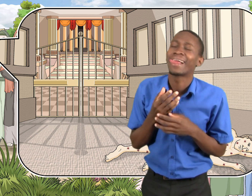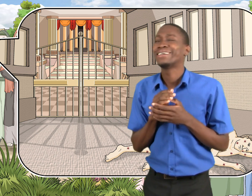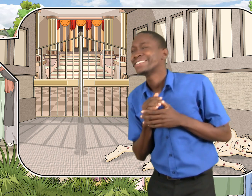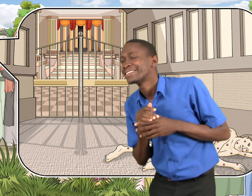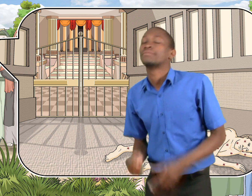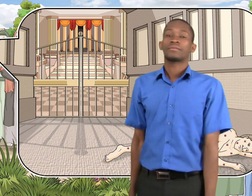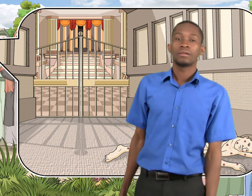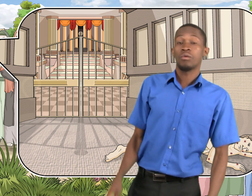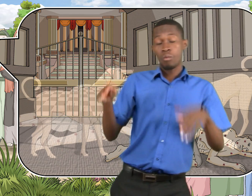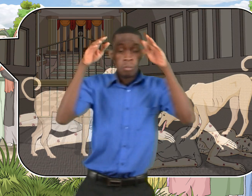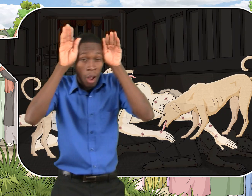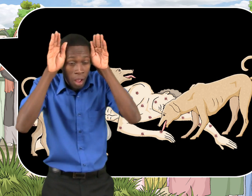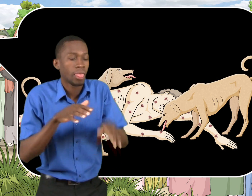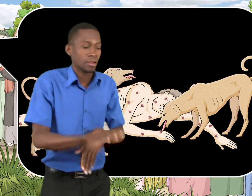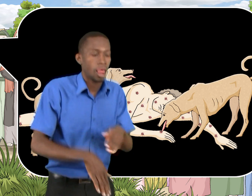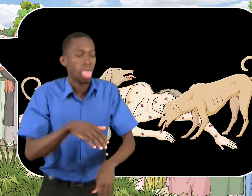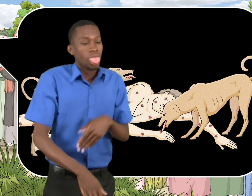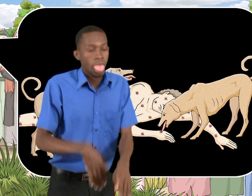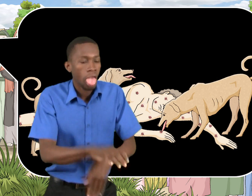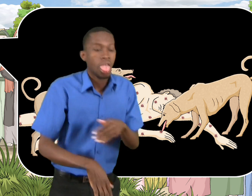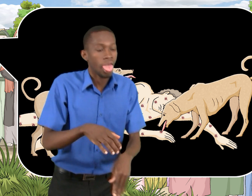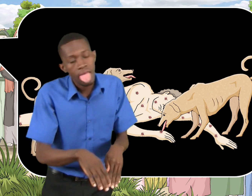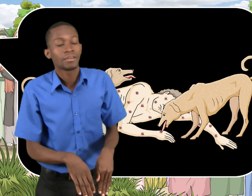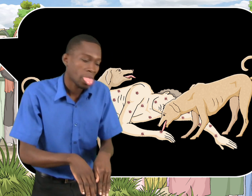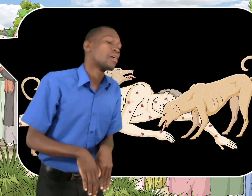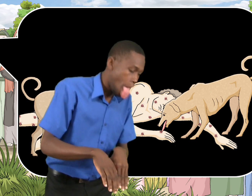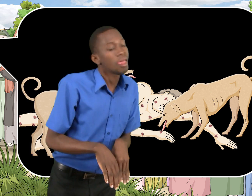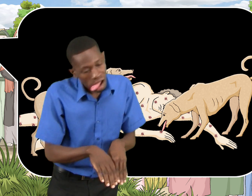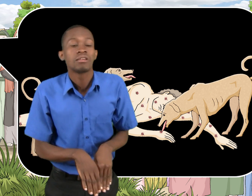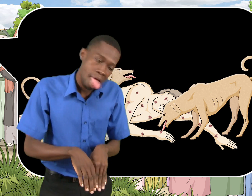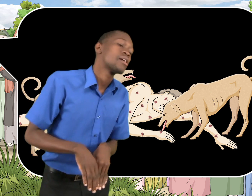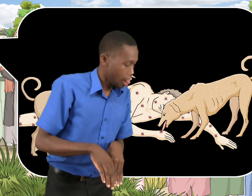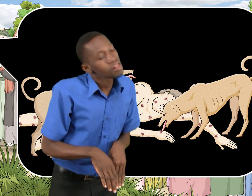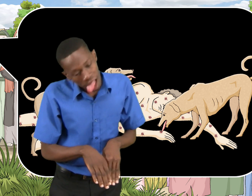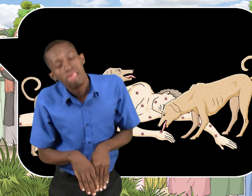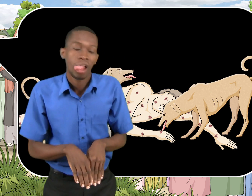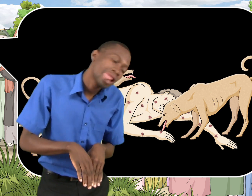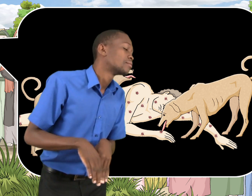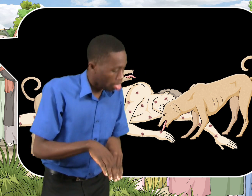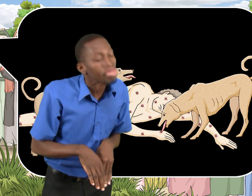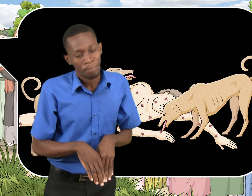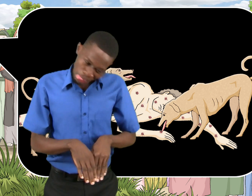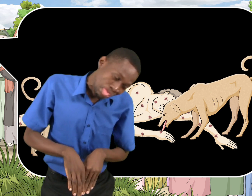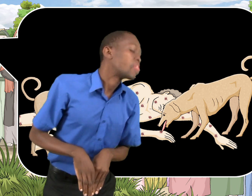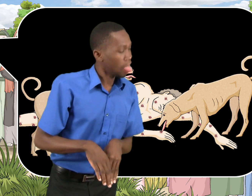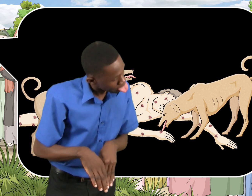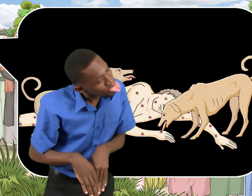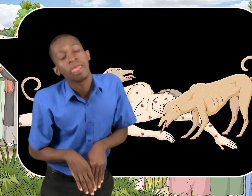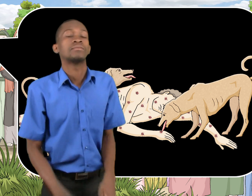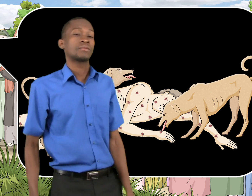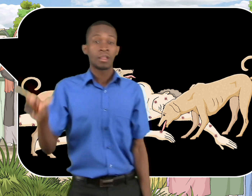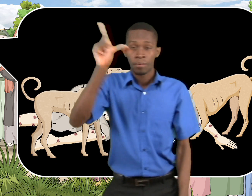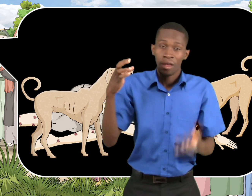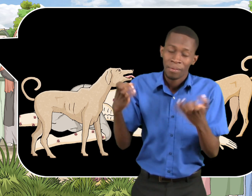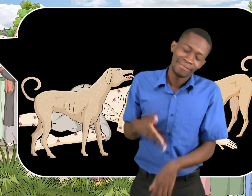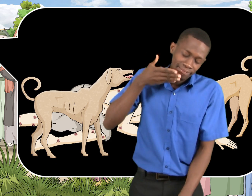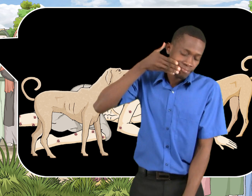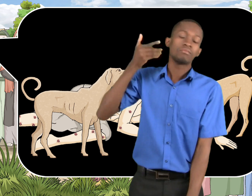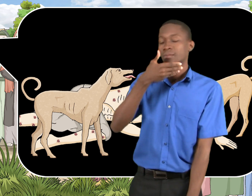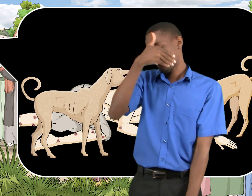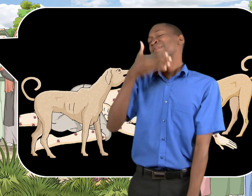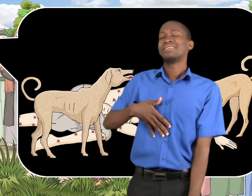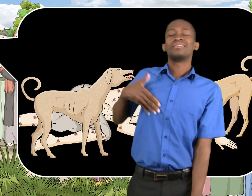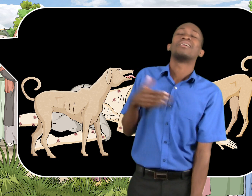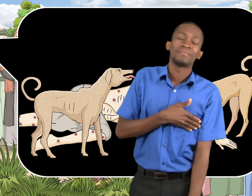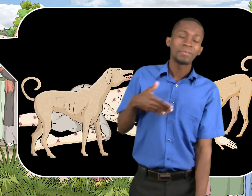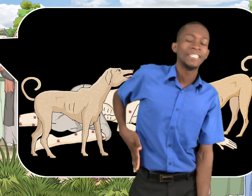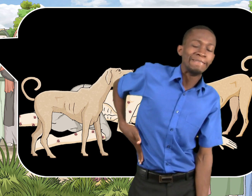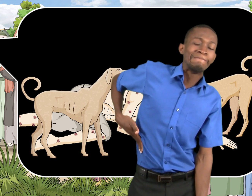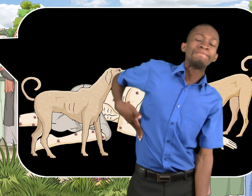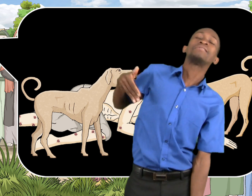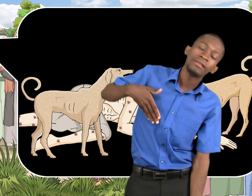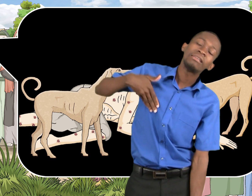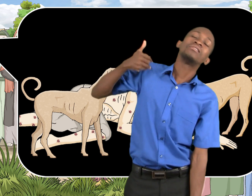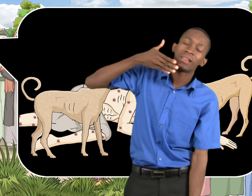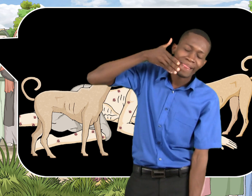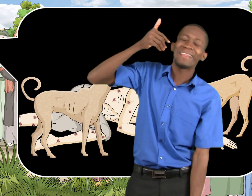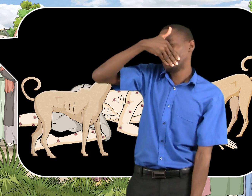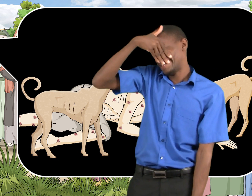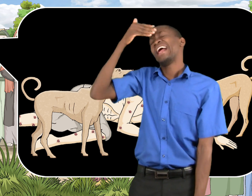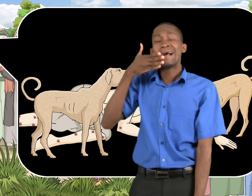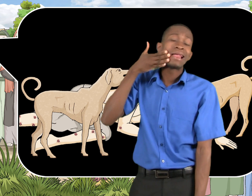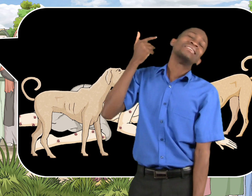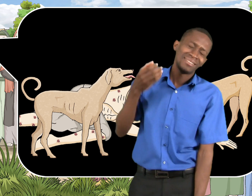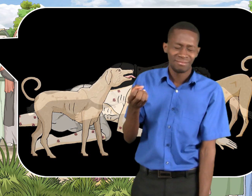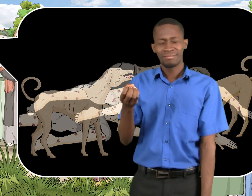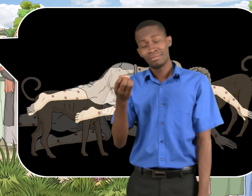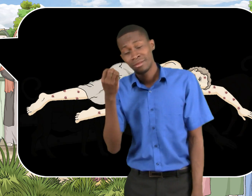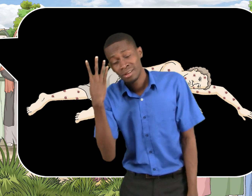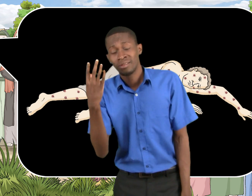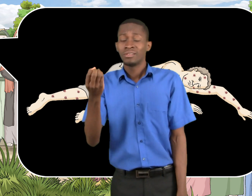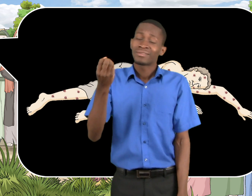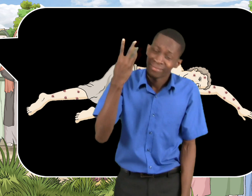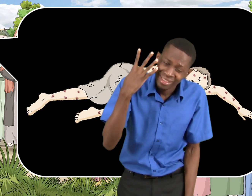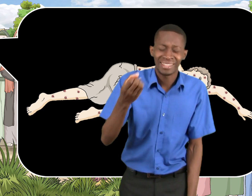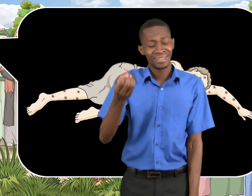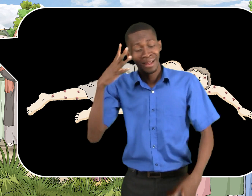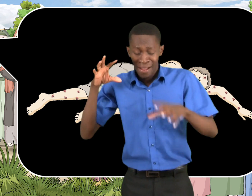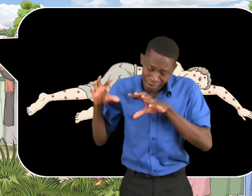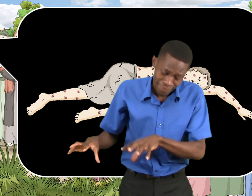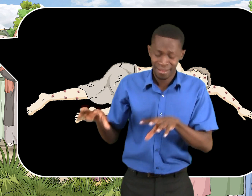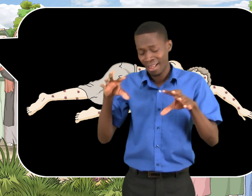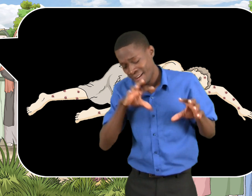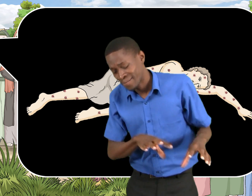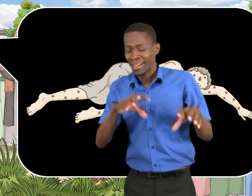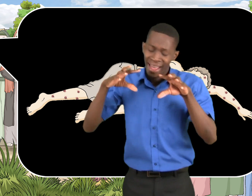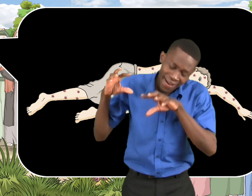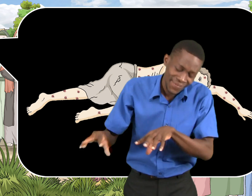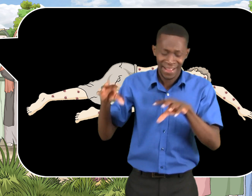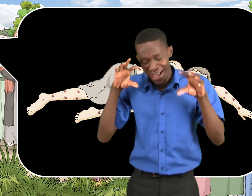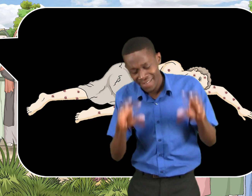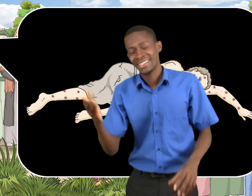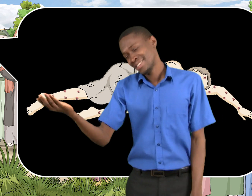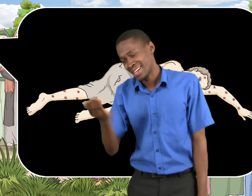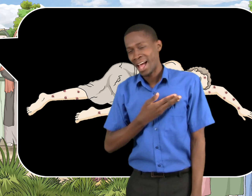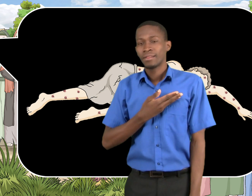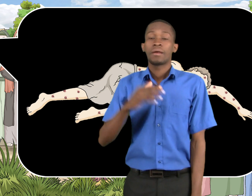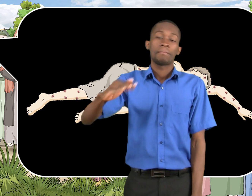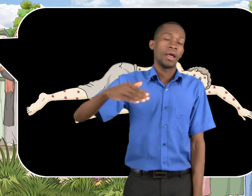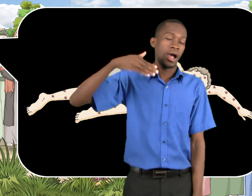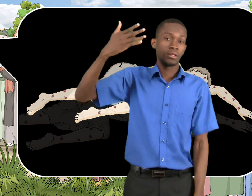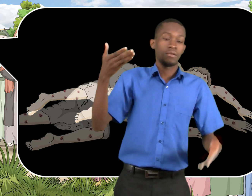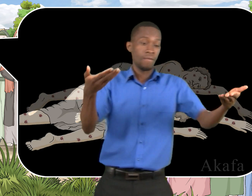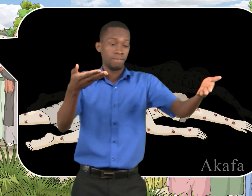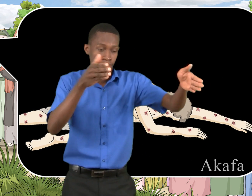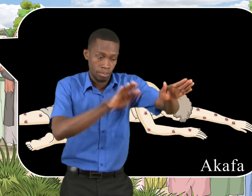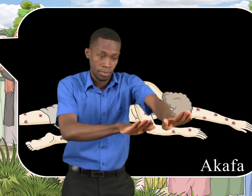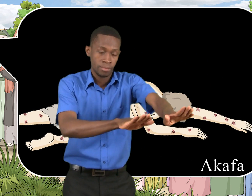Even the dogs came and licked his sores.